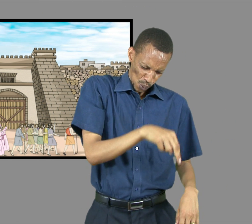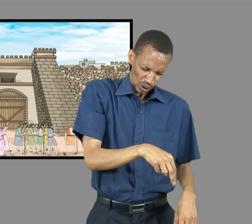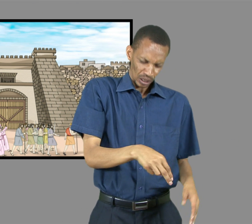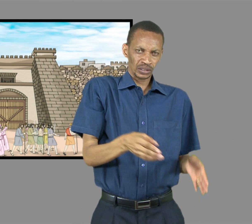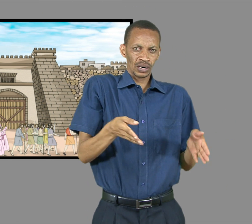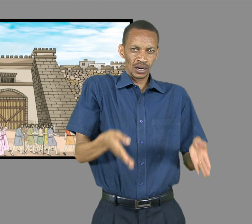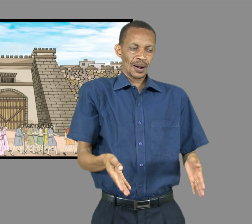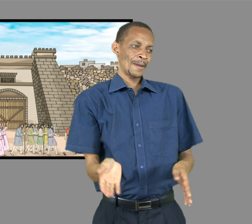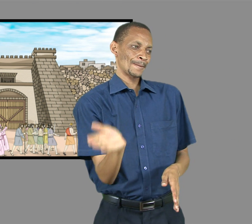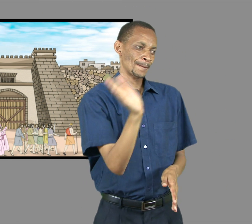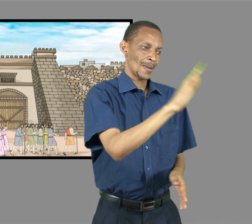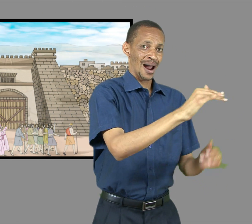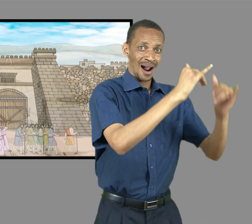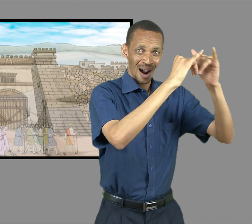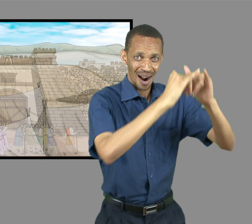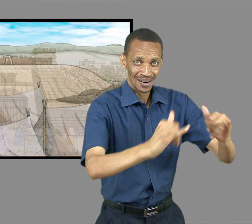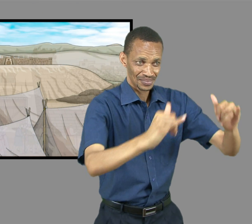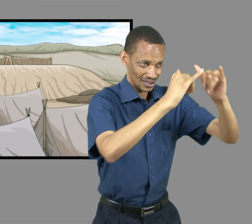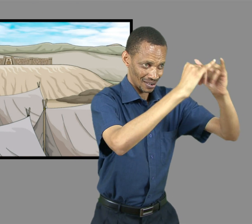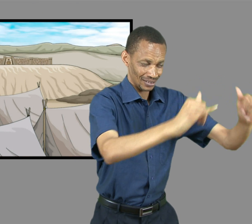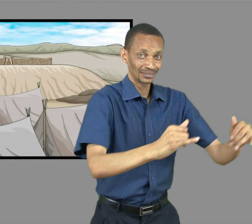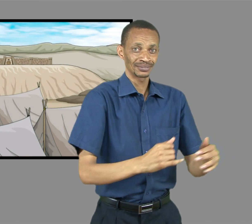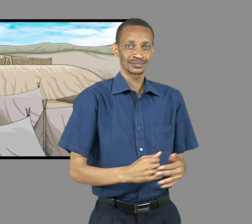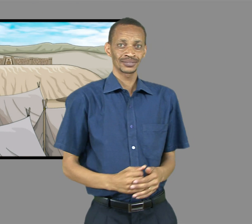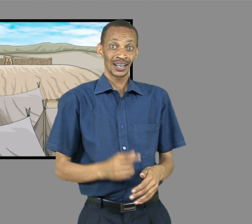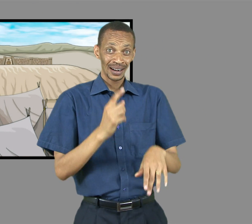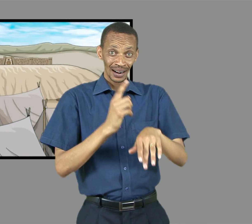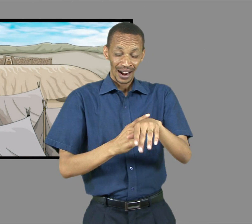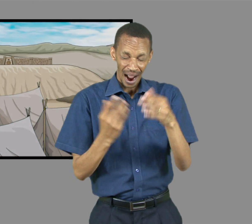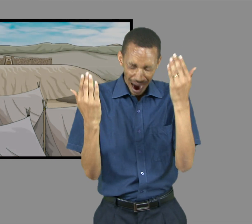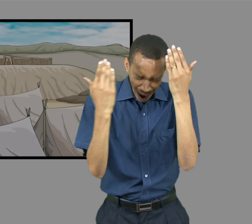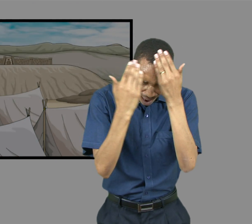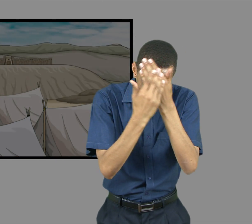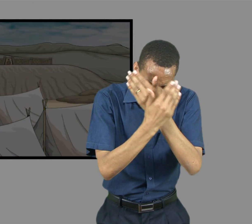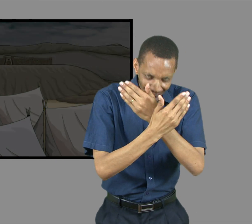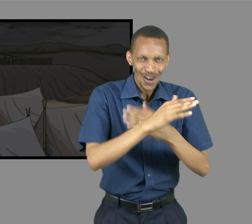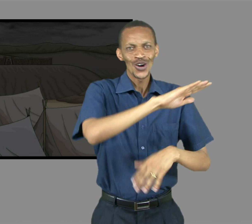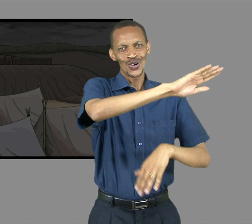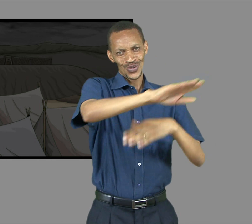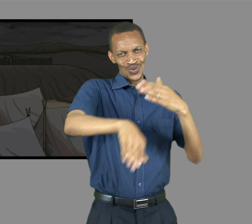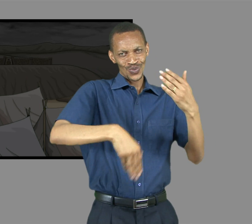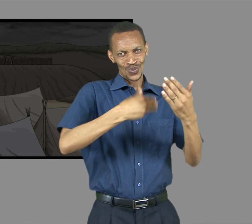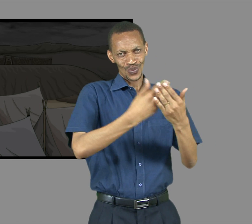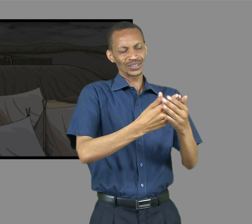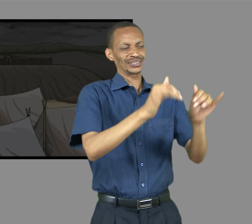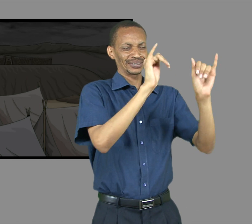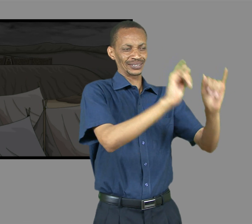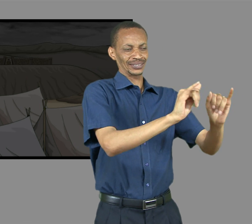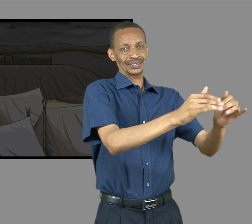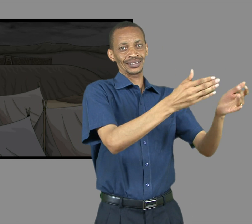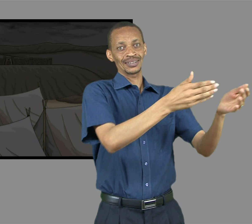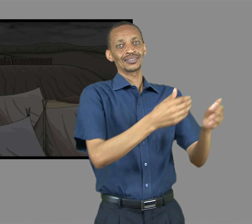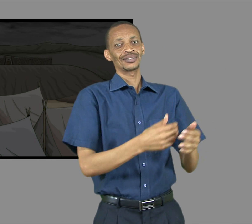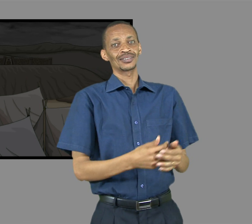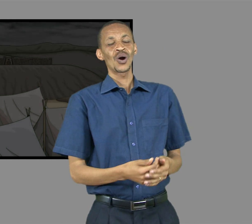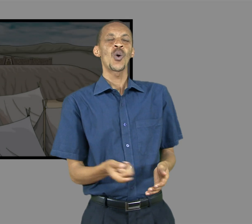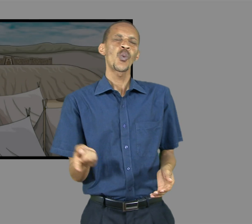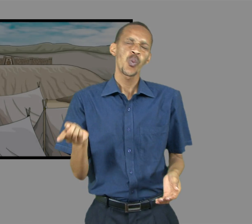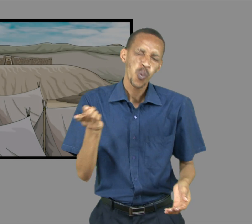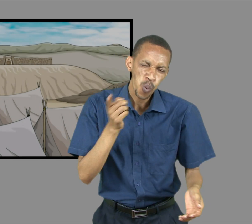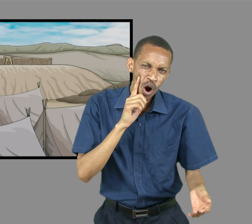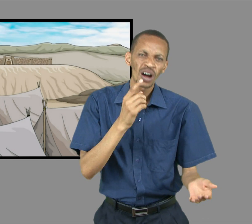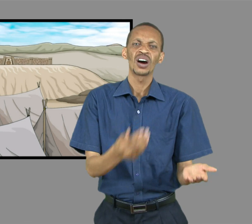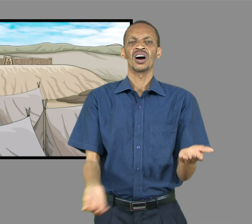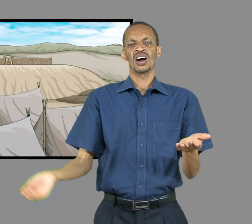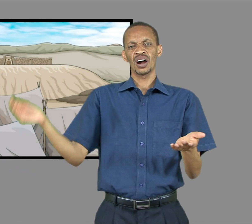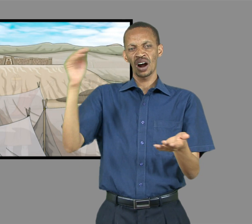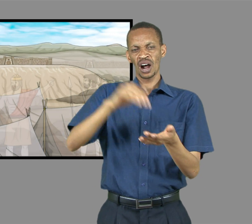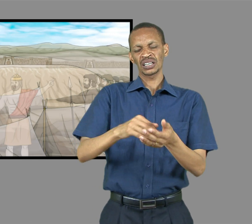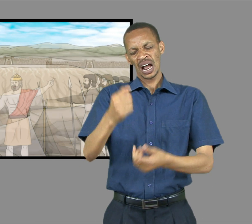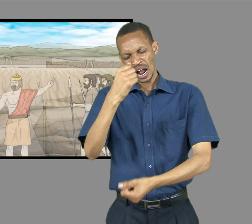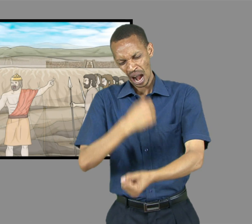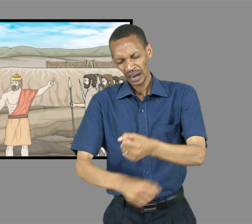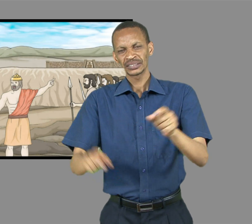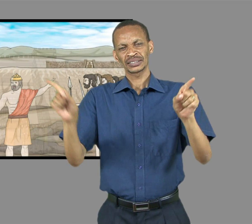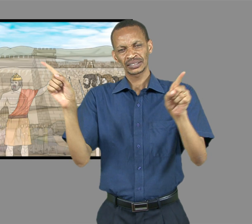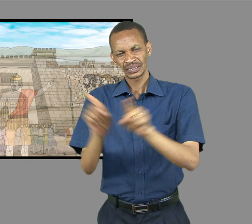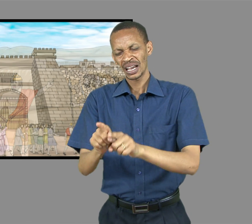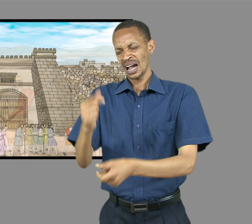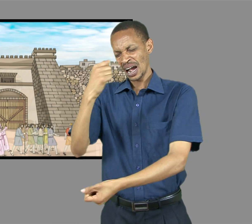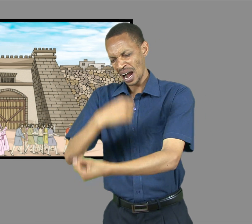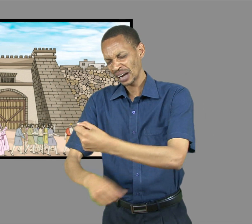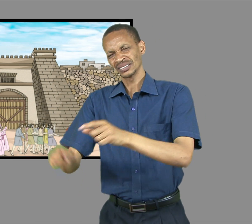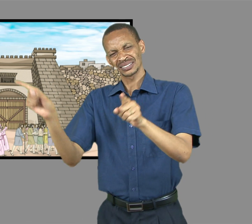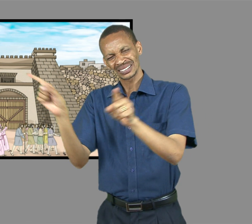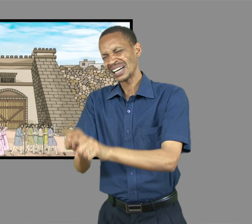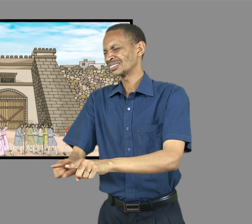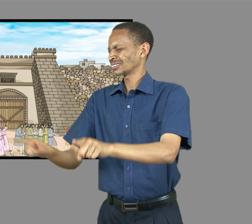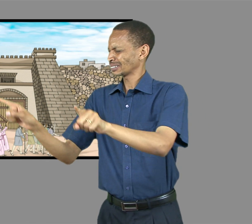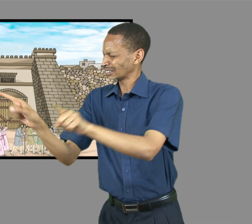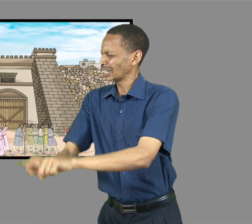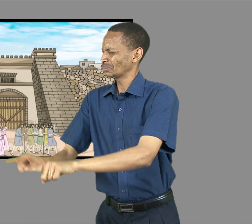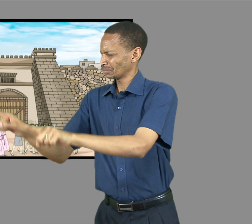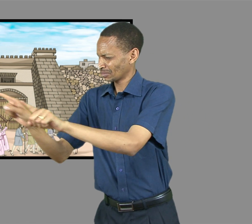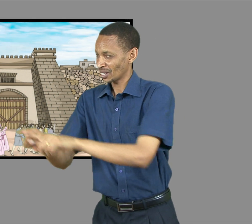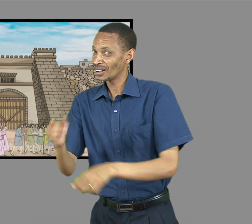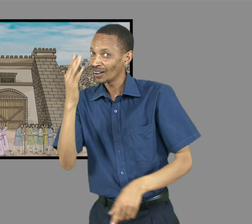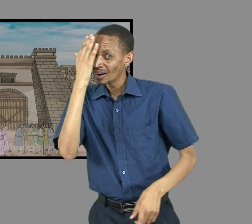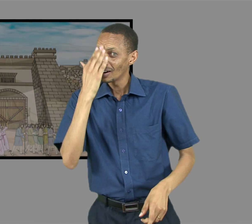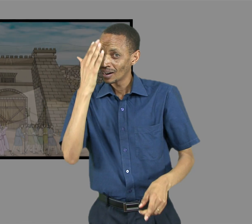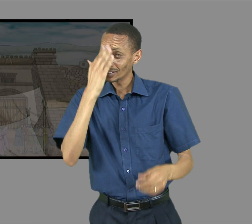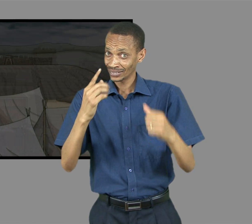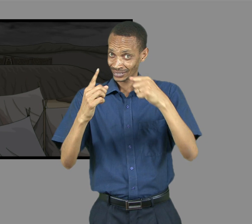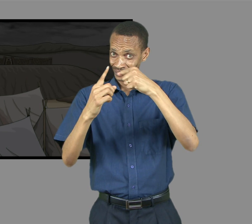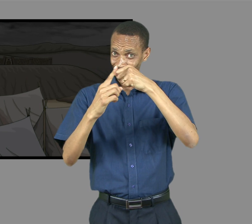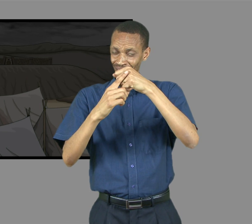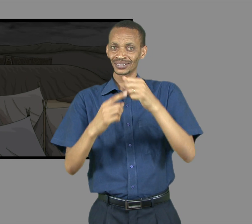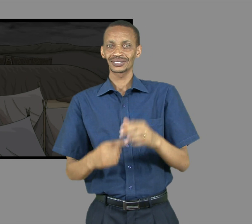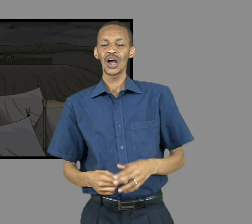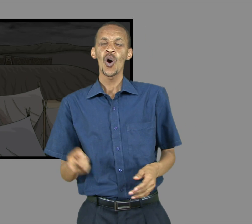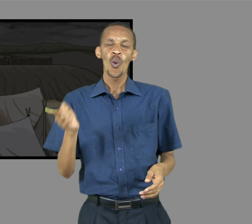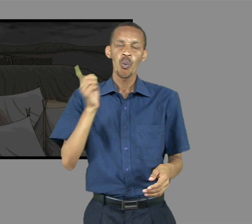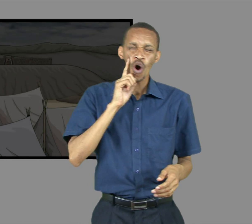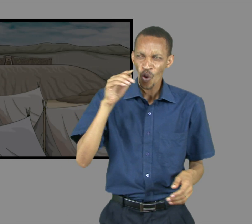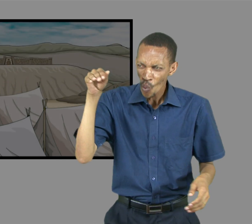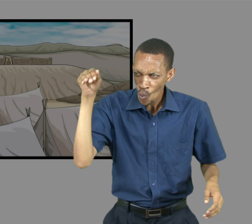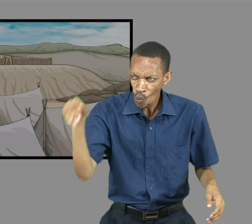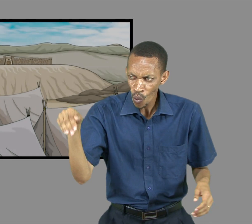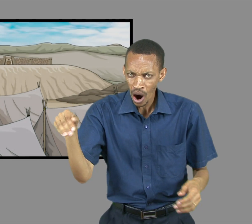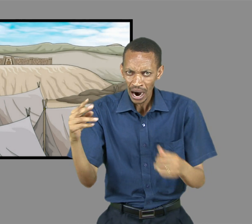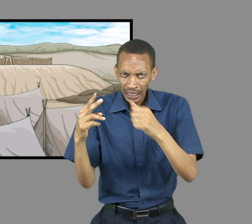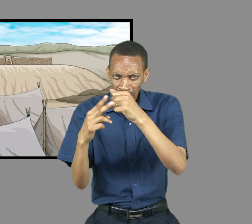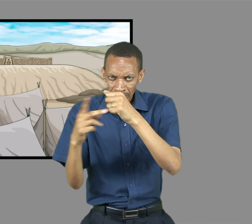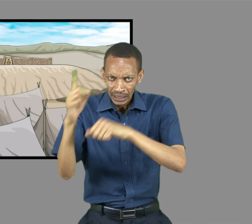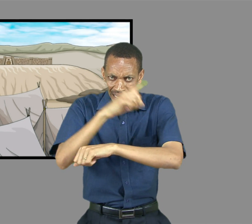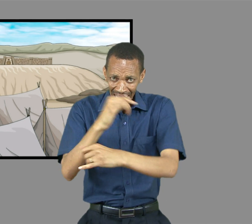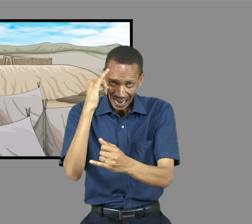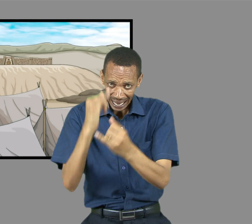So on the second day they marched around the city once and returned to the camp.